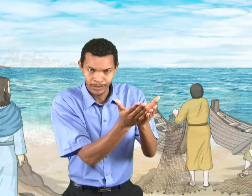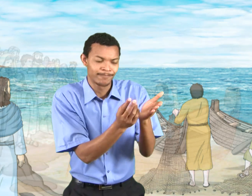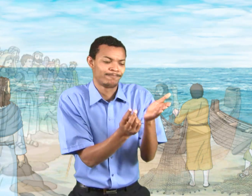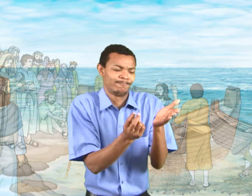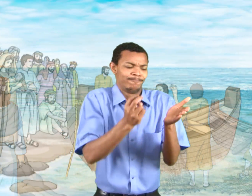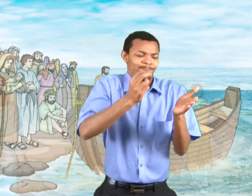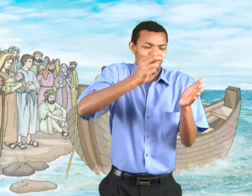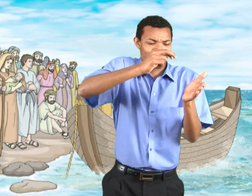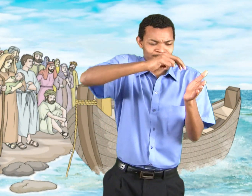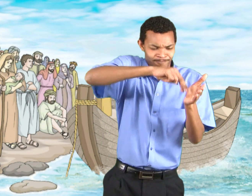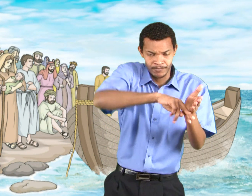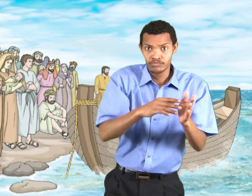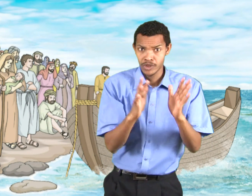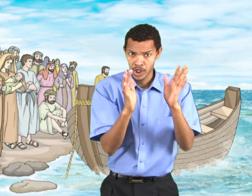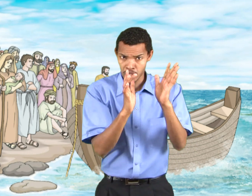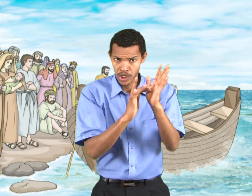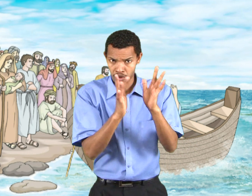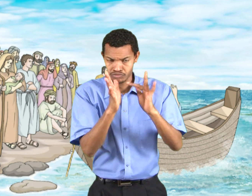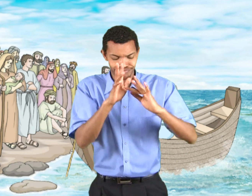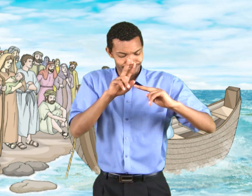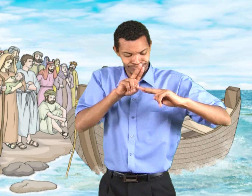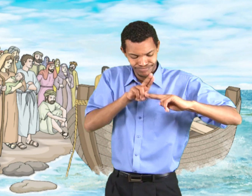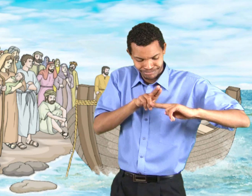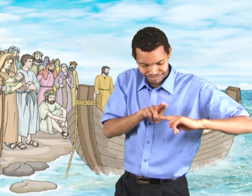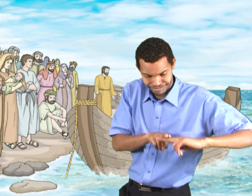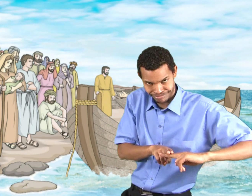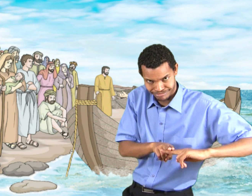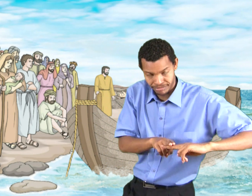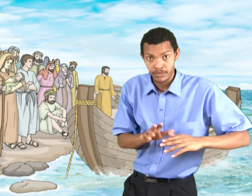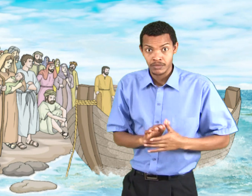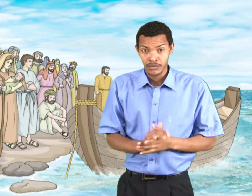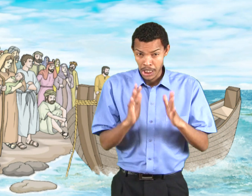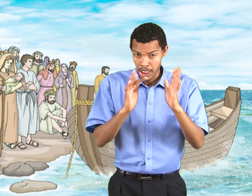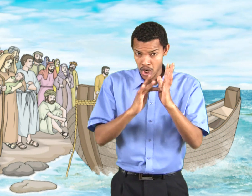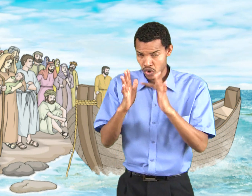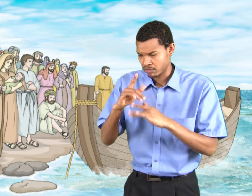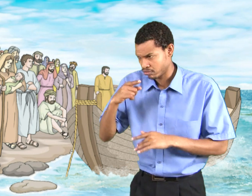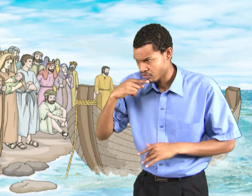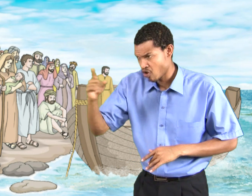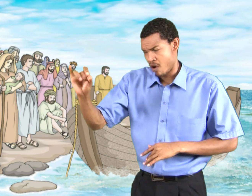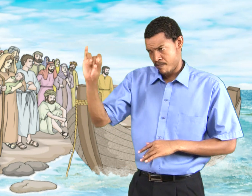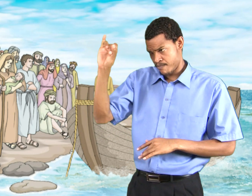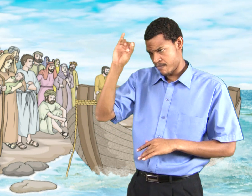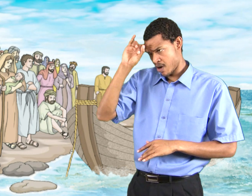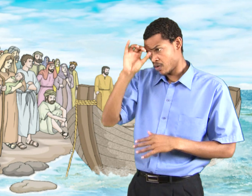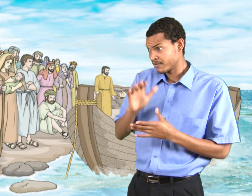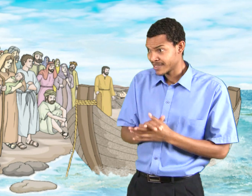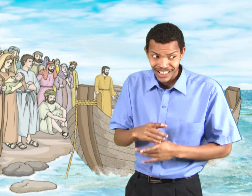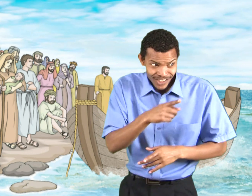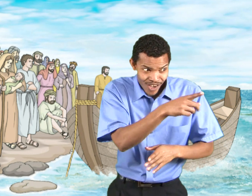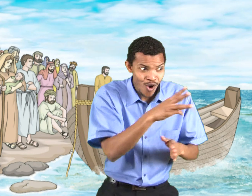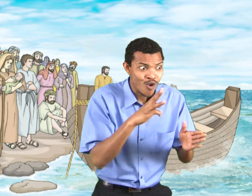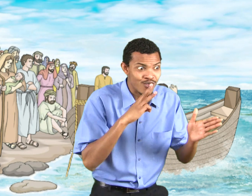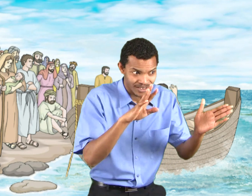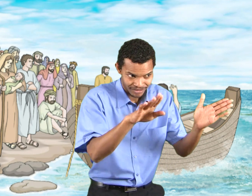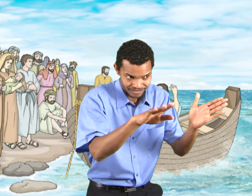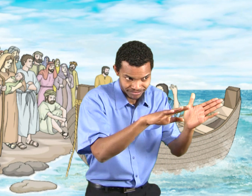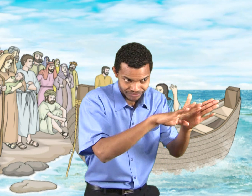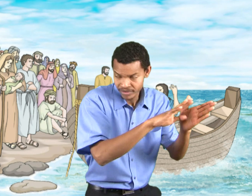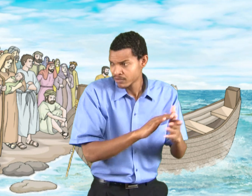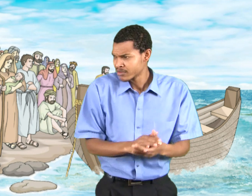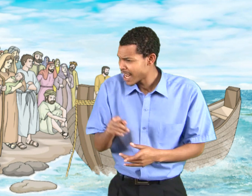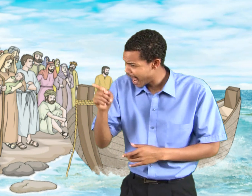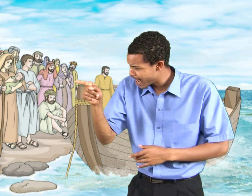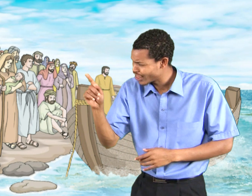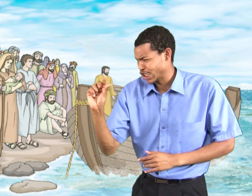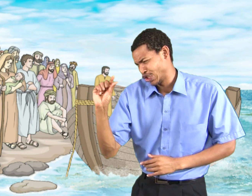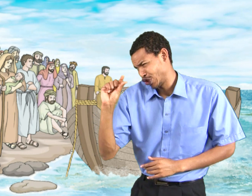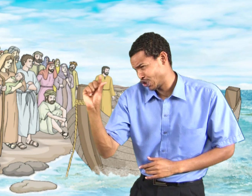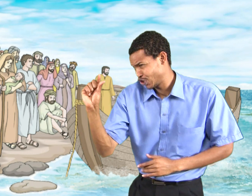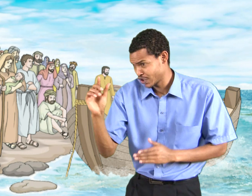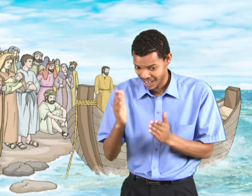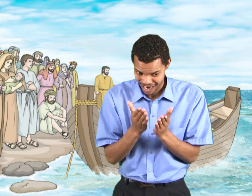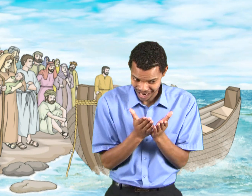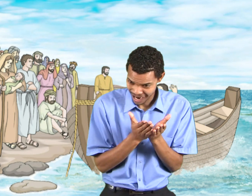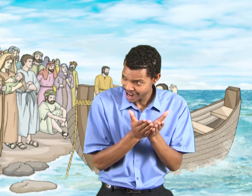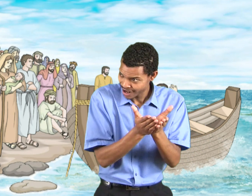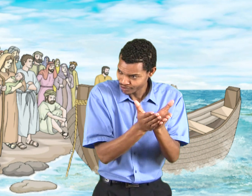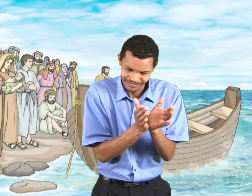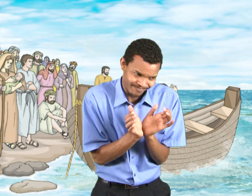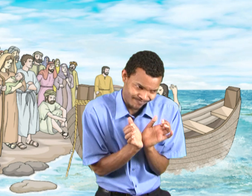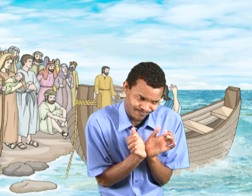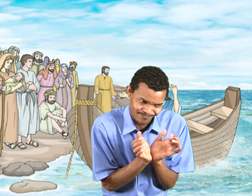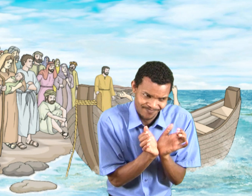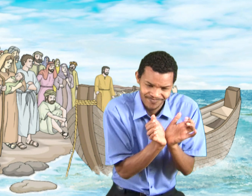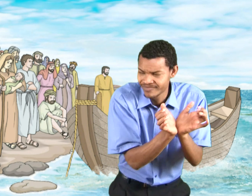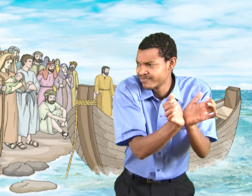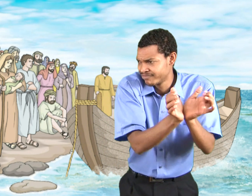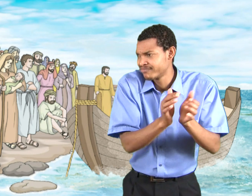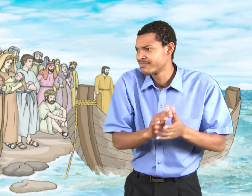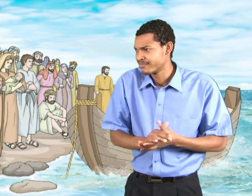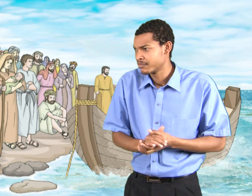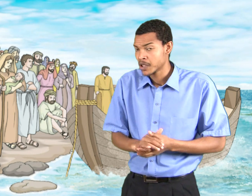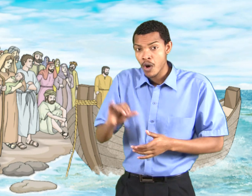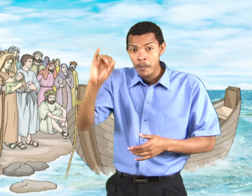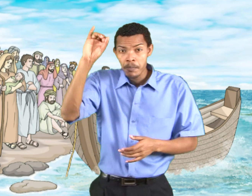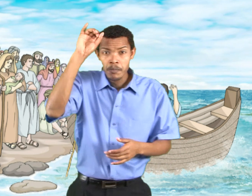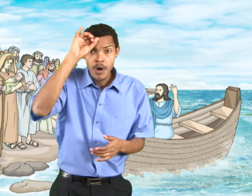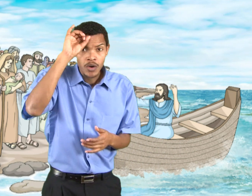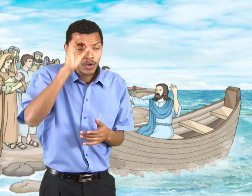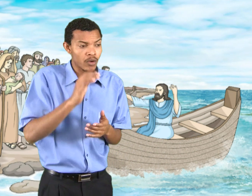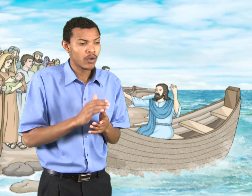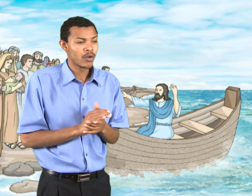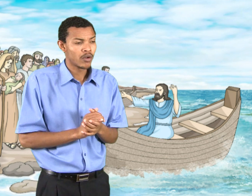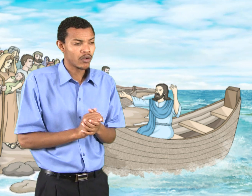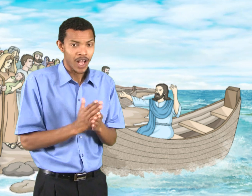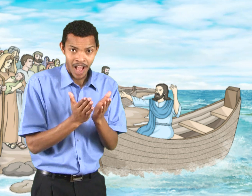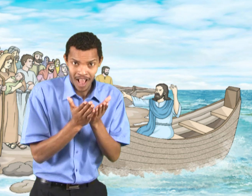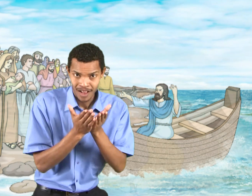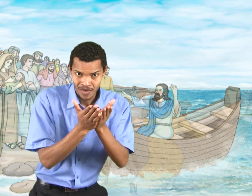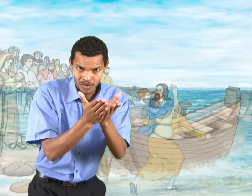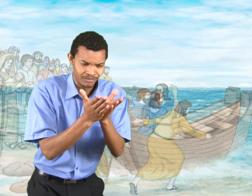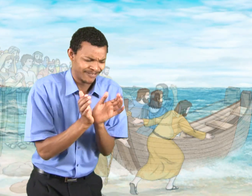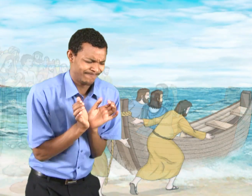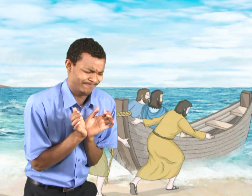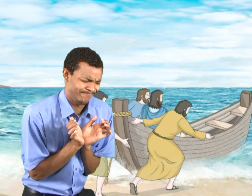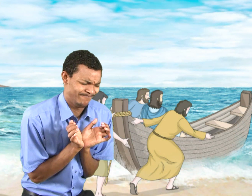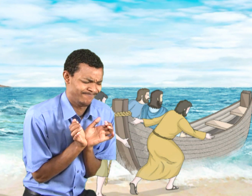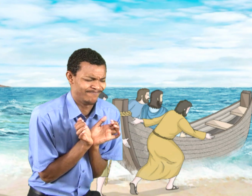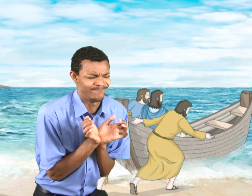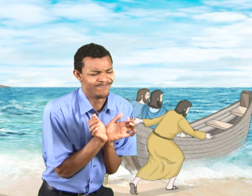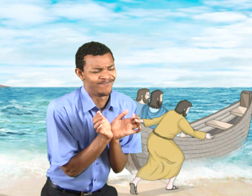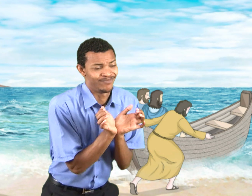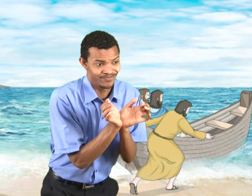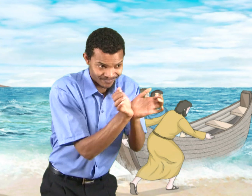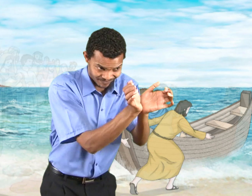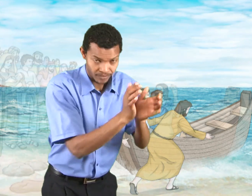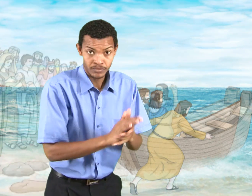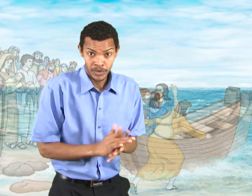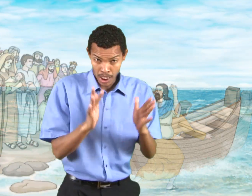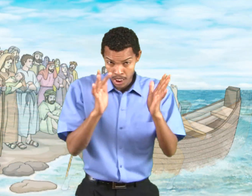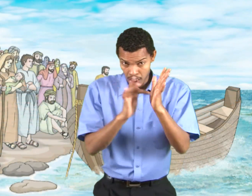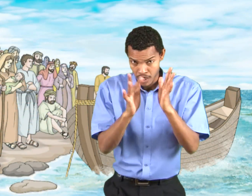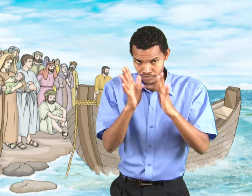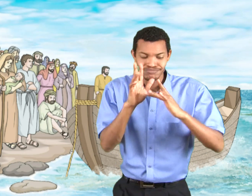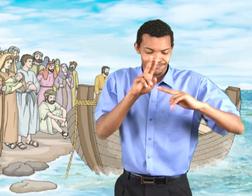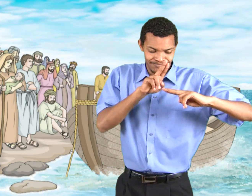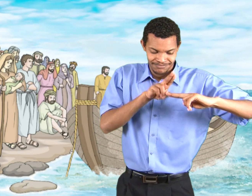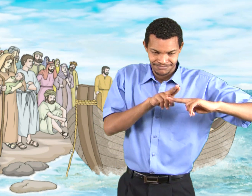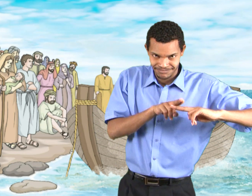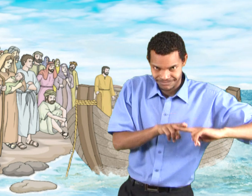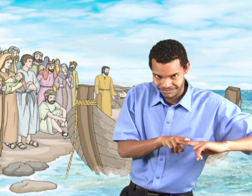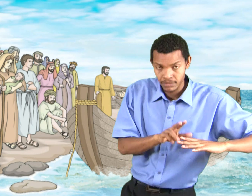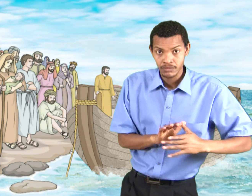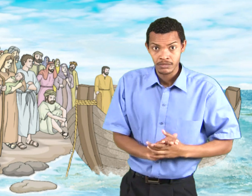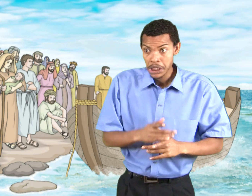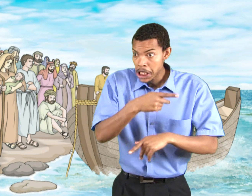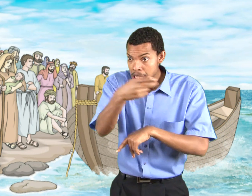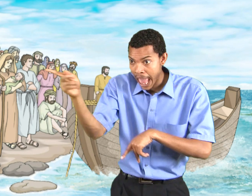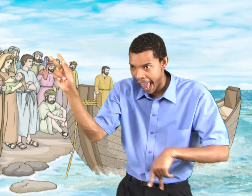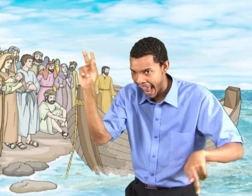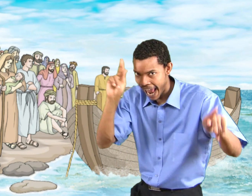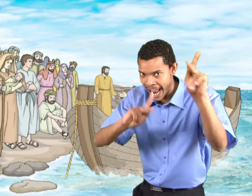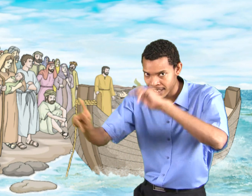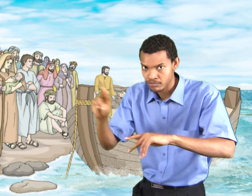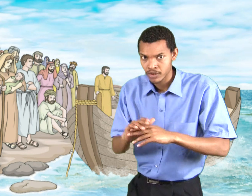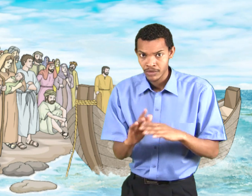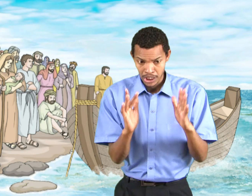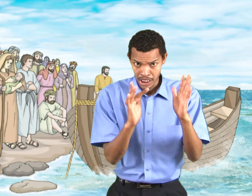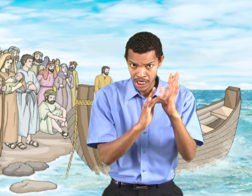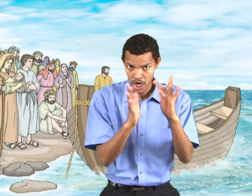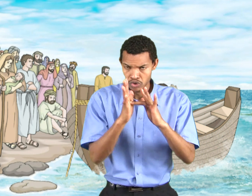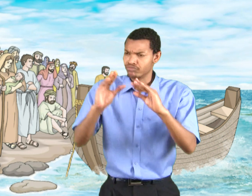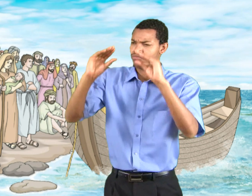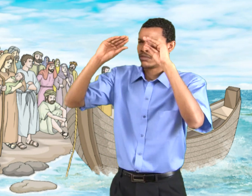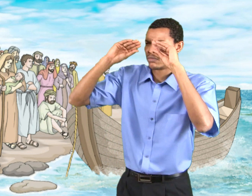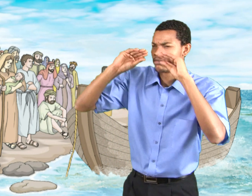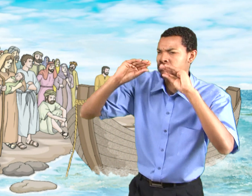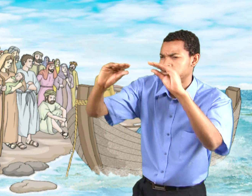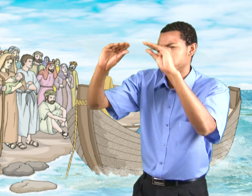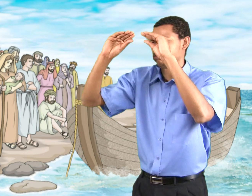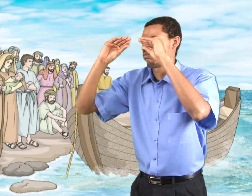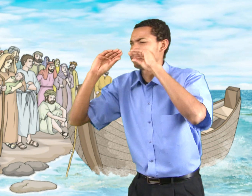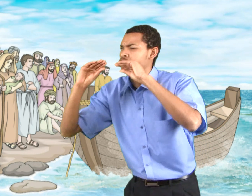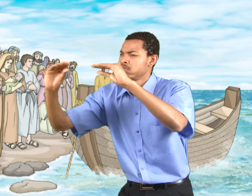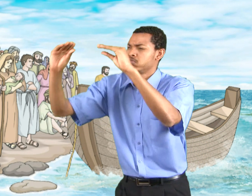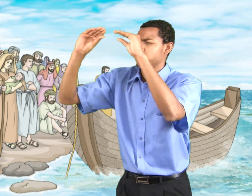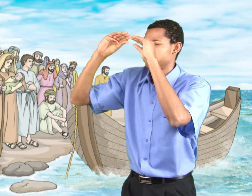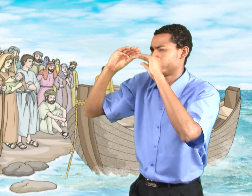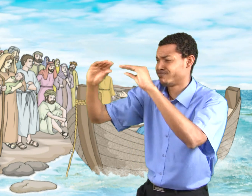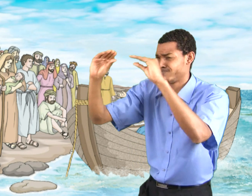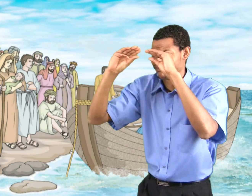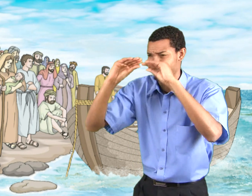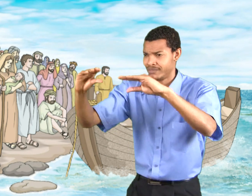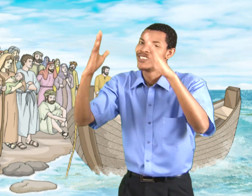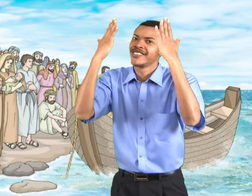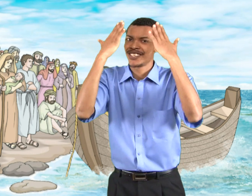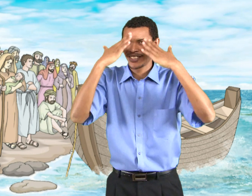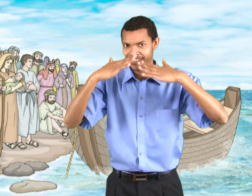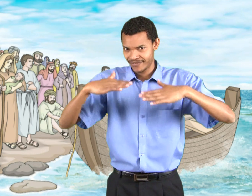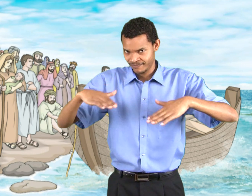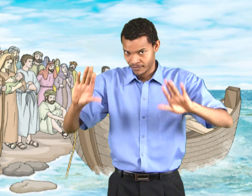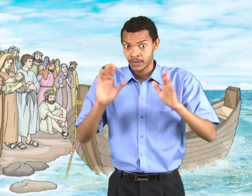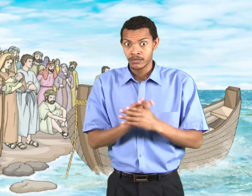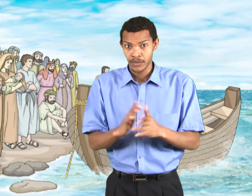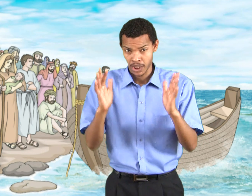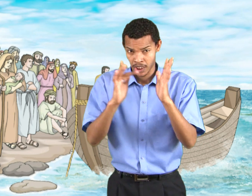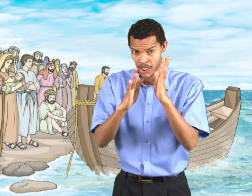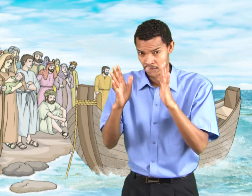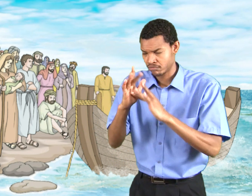The fishermen had left them and were washing their nets.